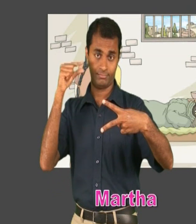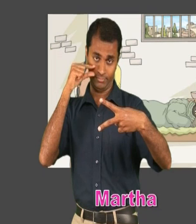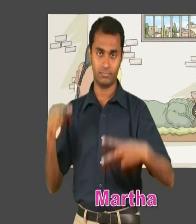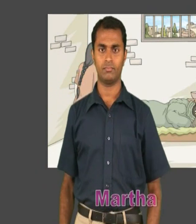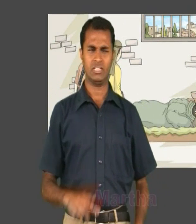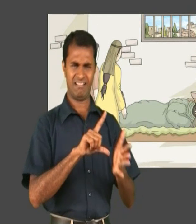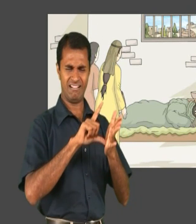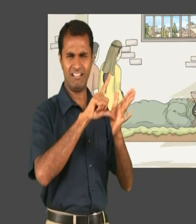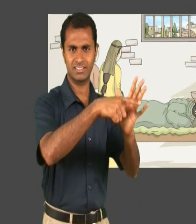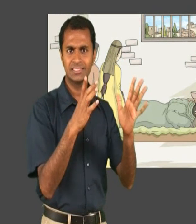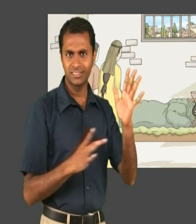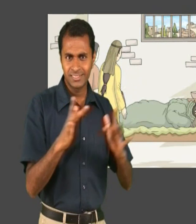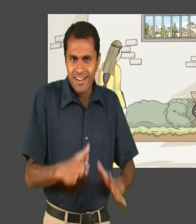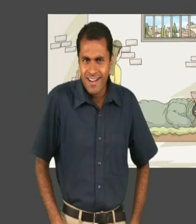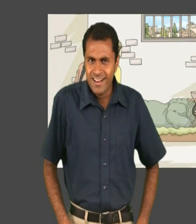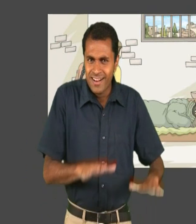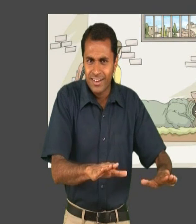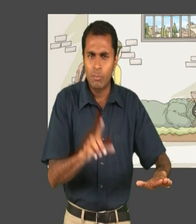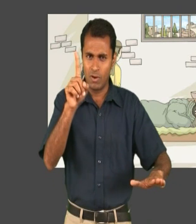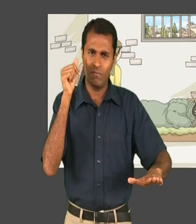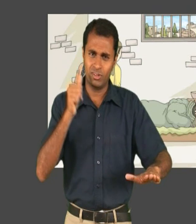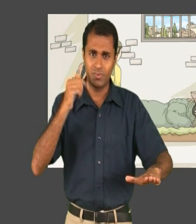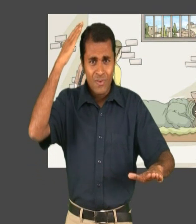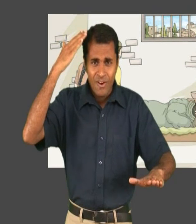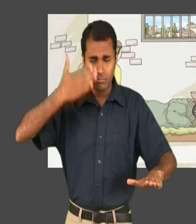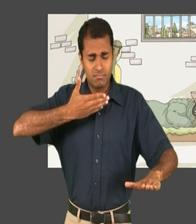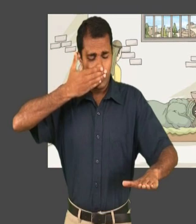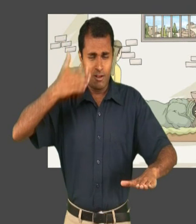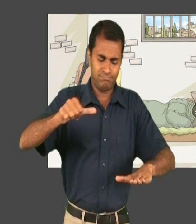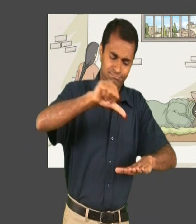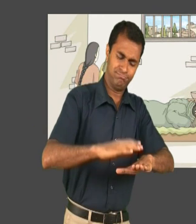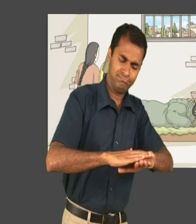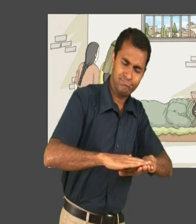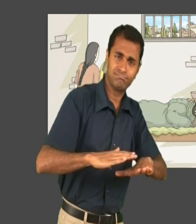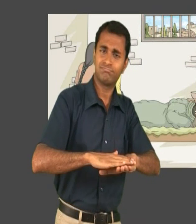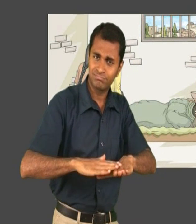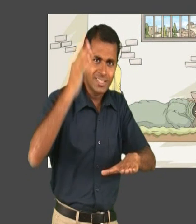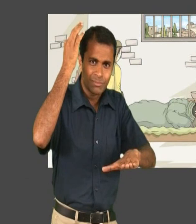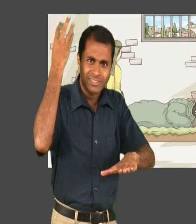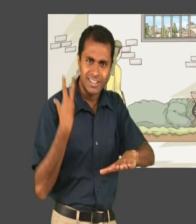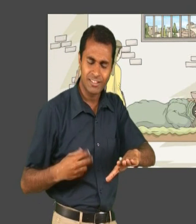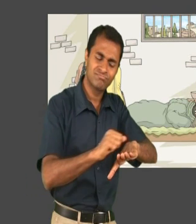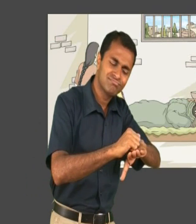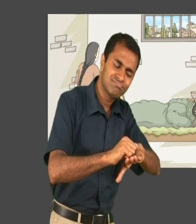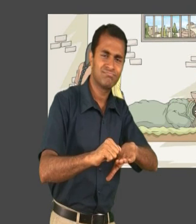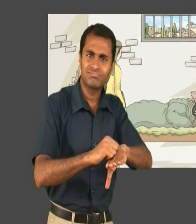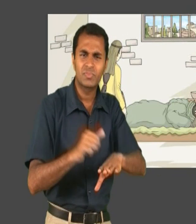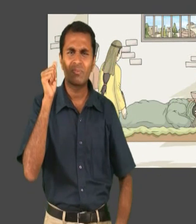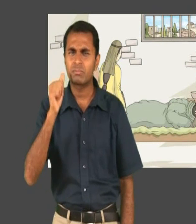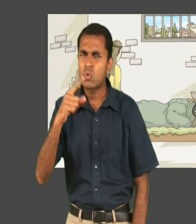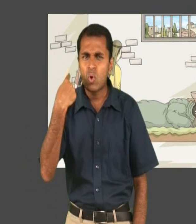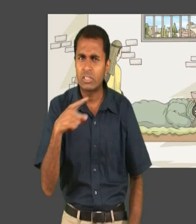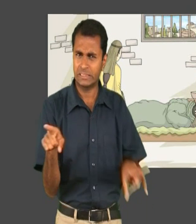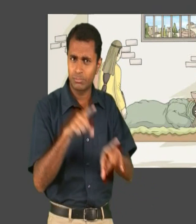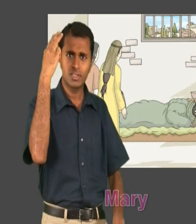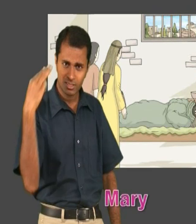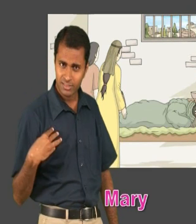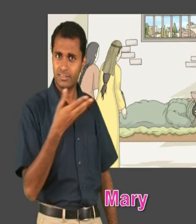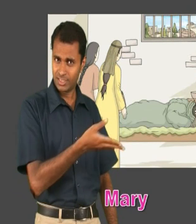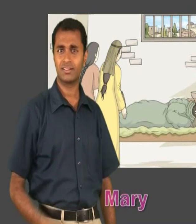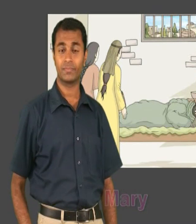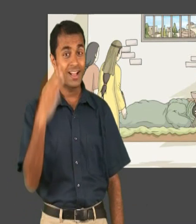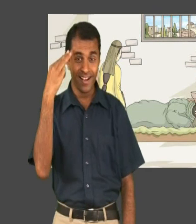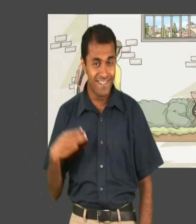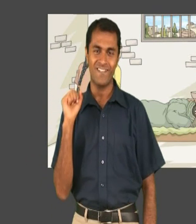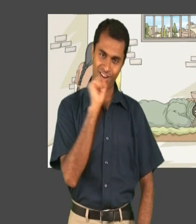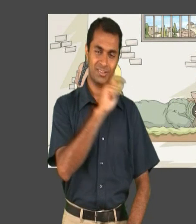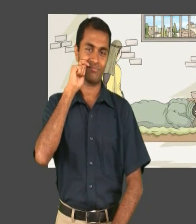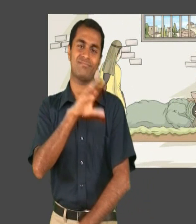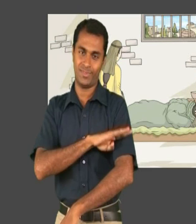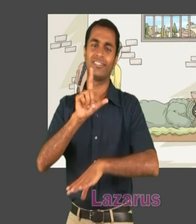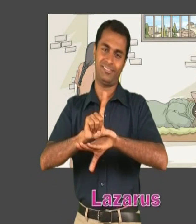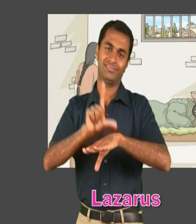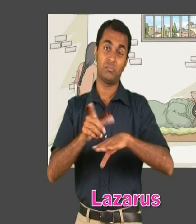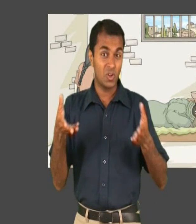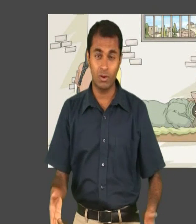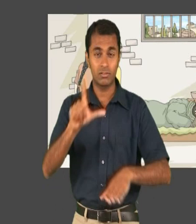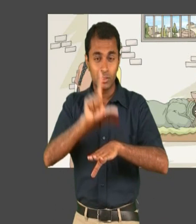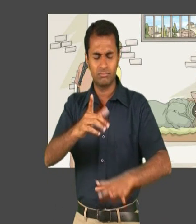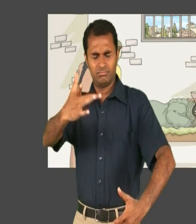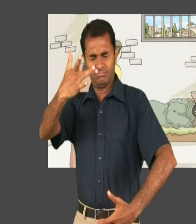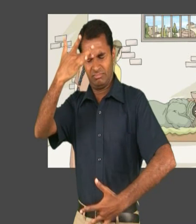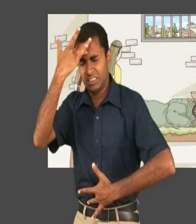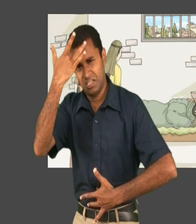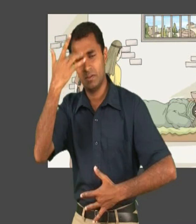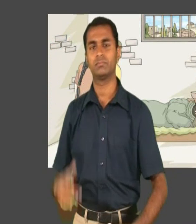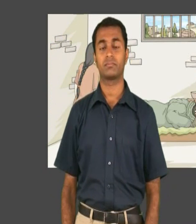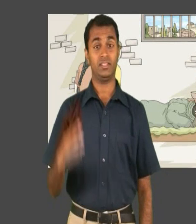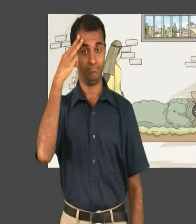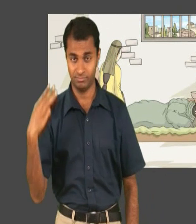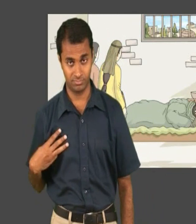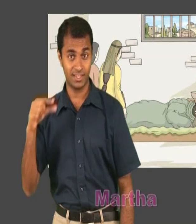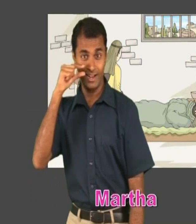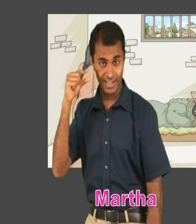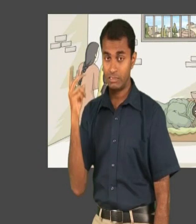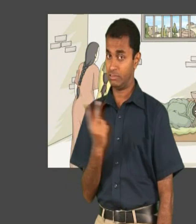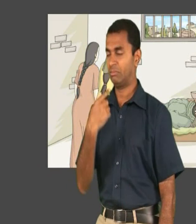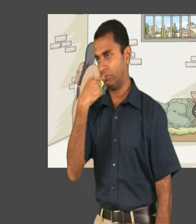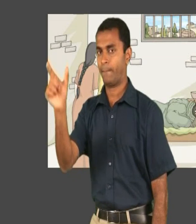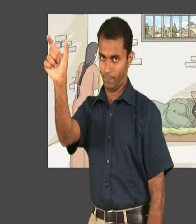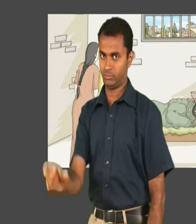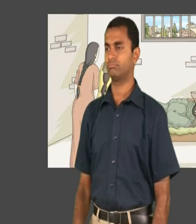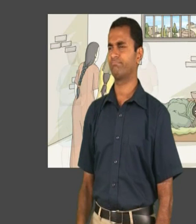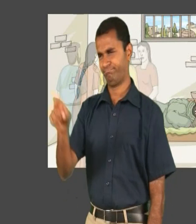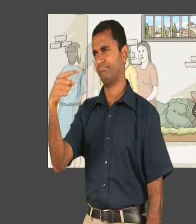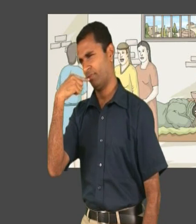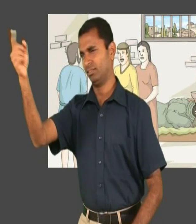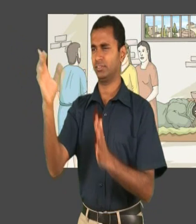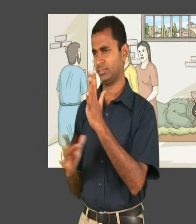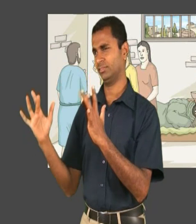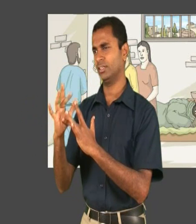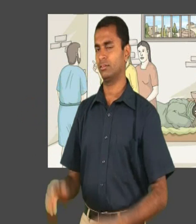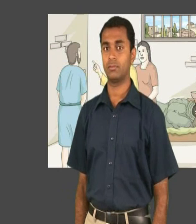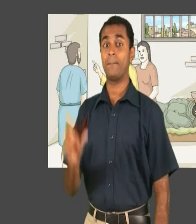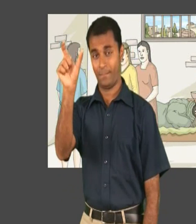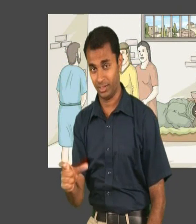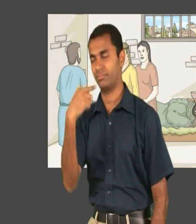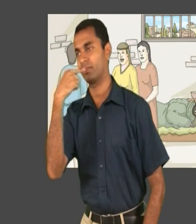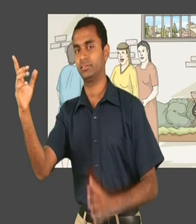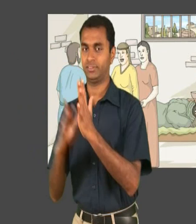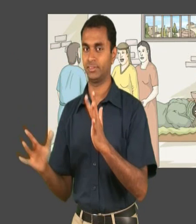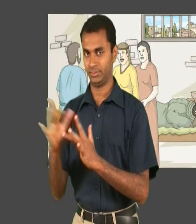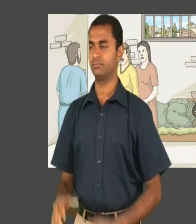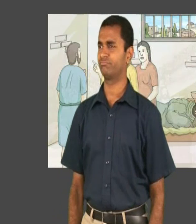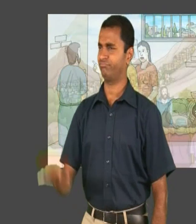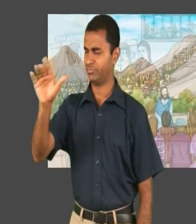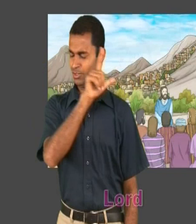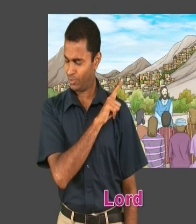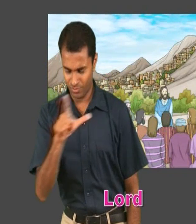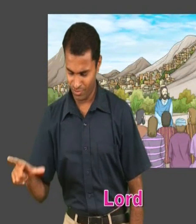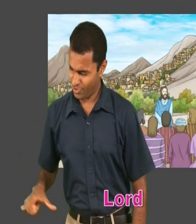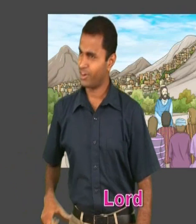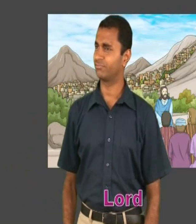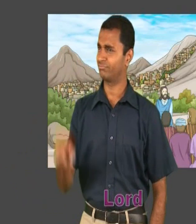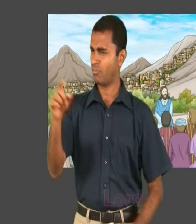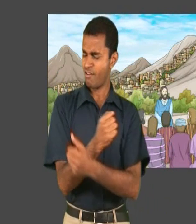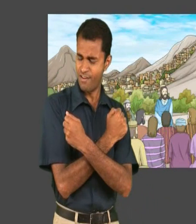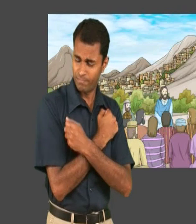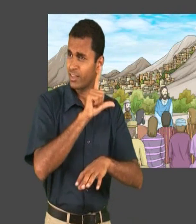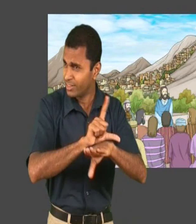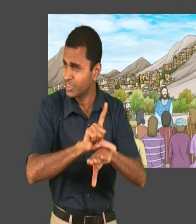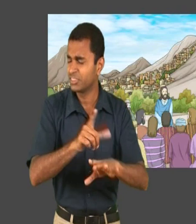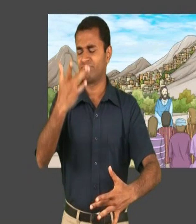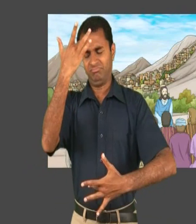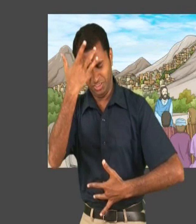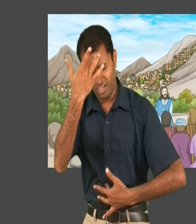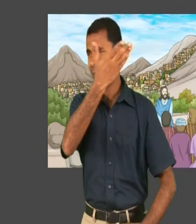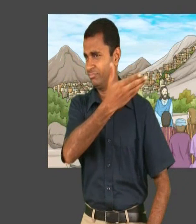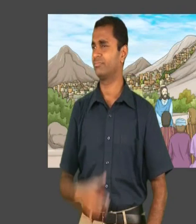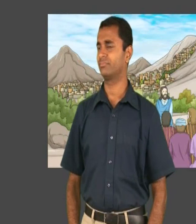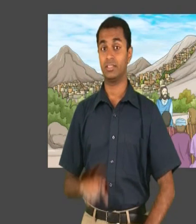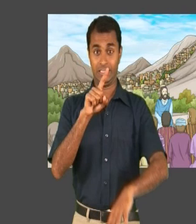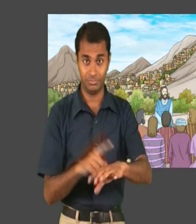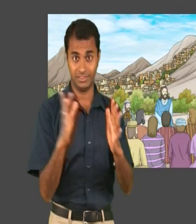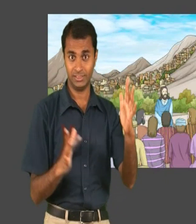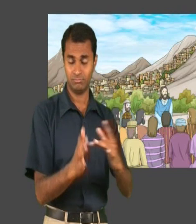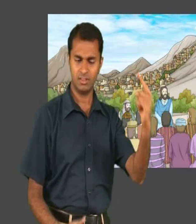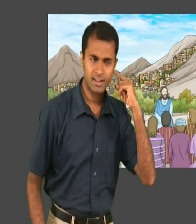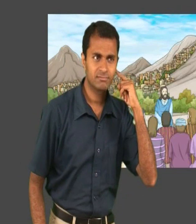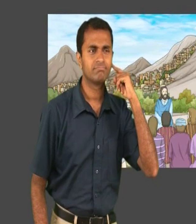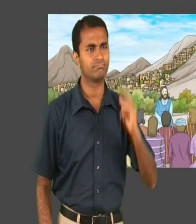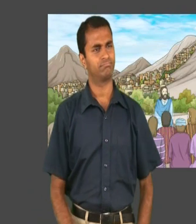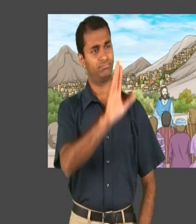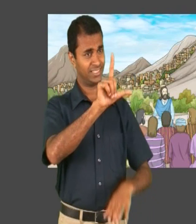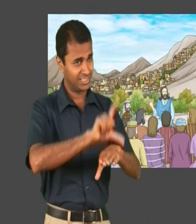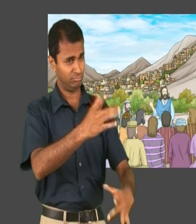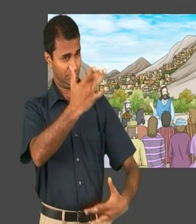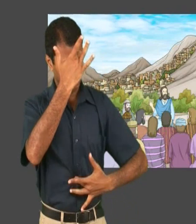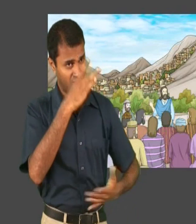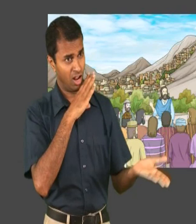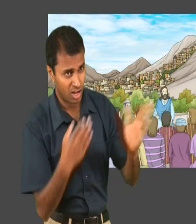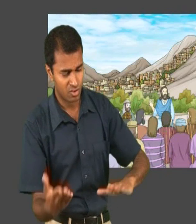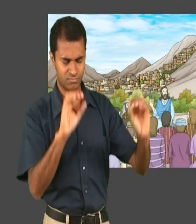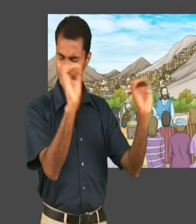(Mary, whose brother Lazarus was sick, was to anoint the Lord with perfume and wipe His feet with her hair.) So the sisters sent word to Jesus, “Lord, the one You love is sick.”